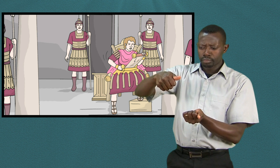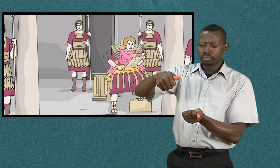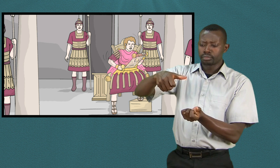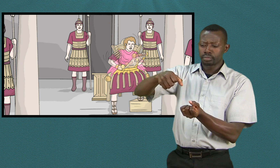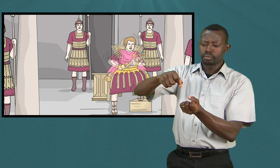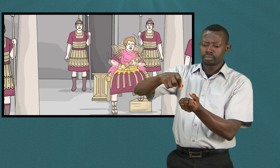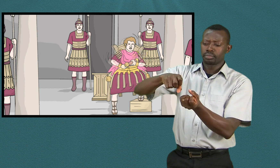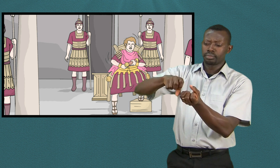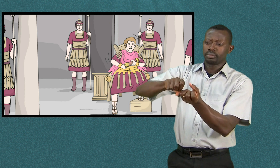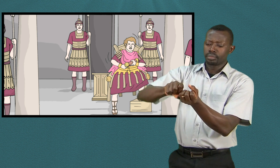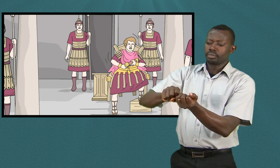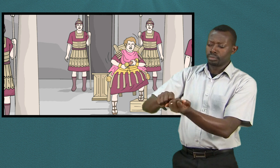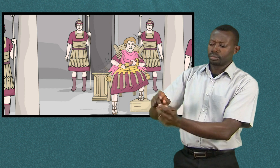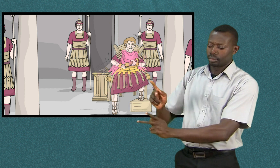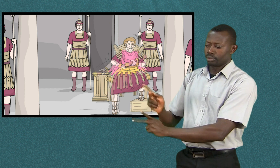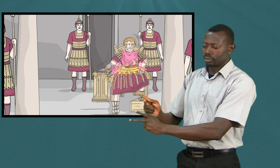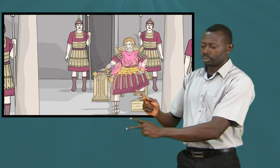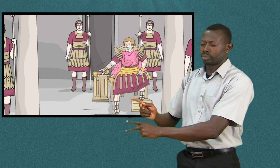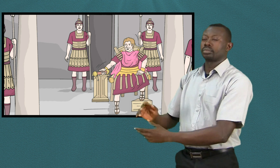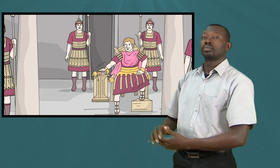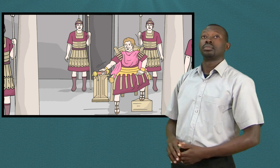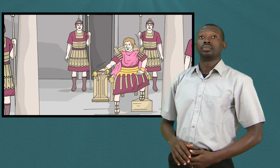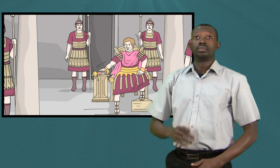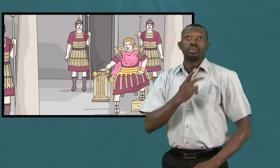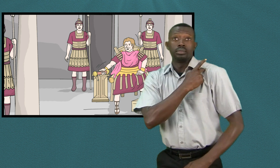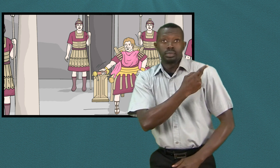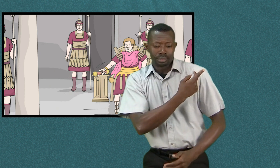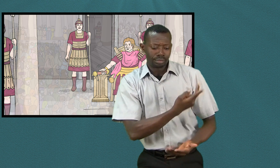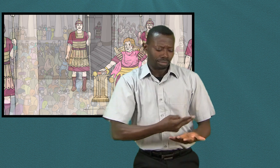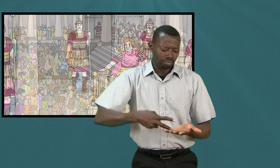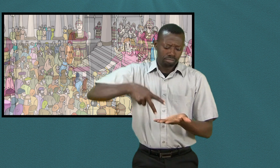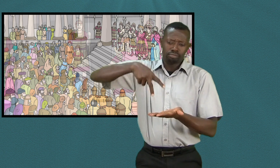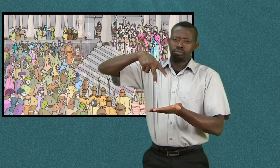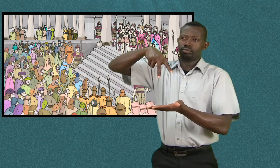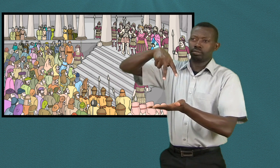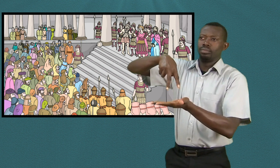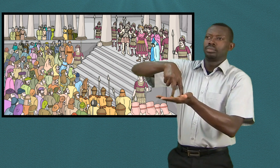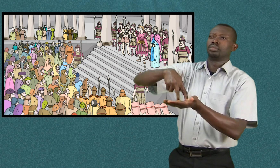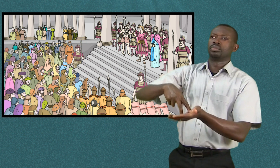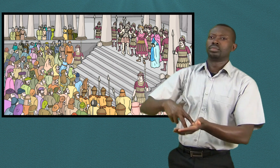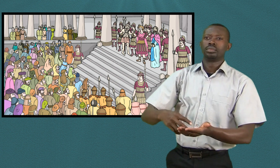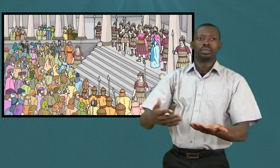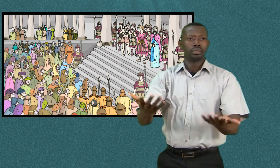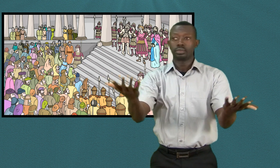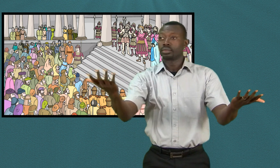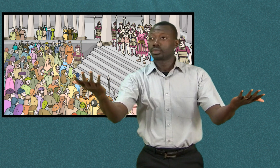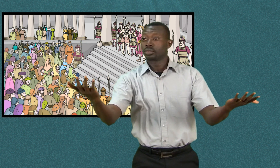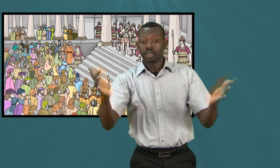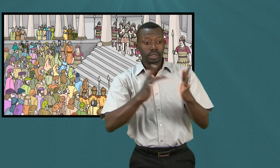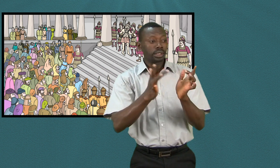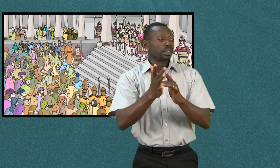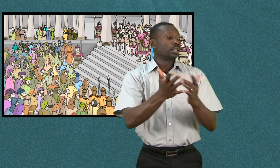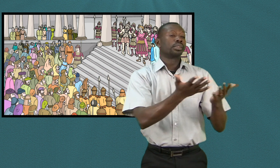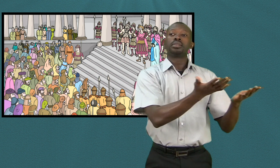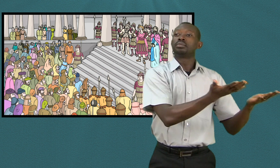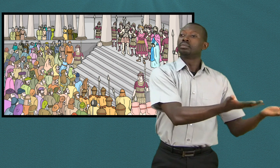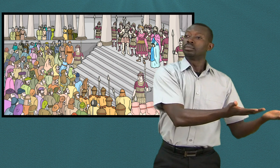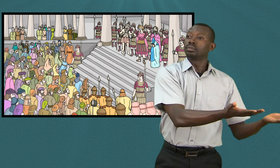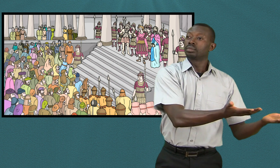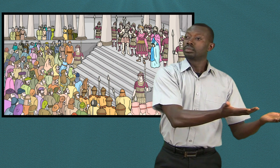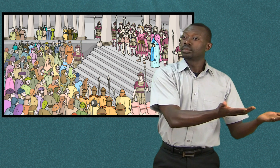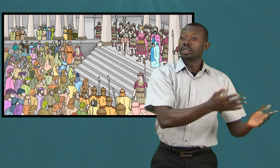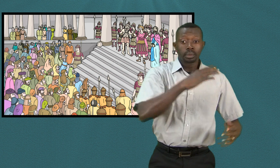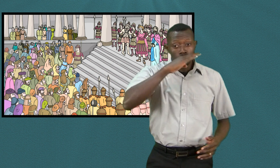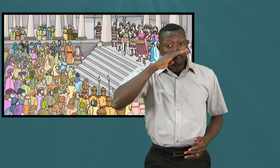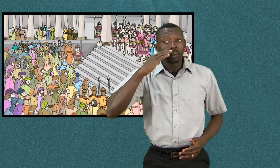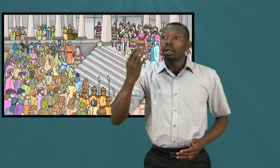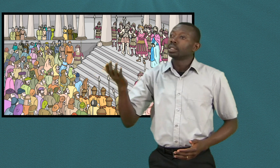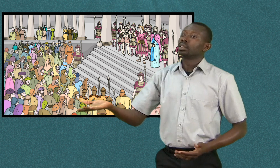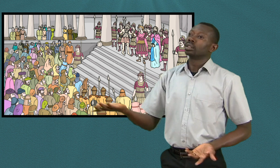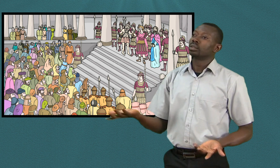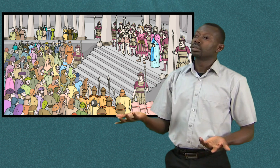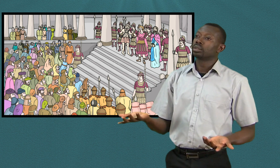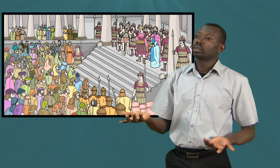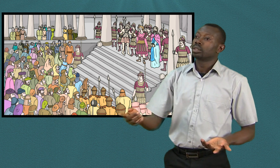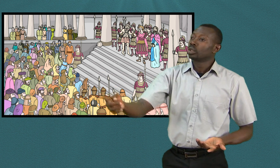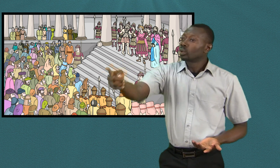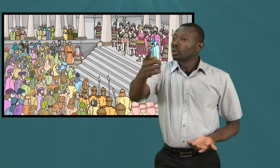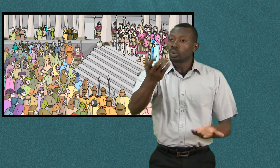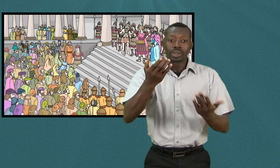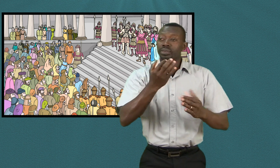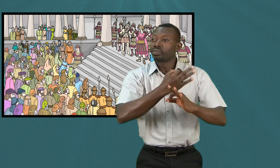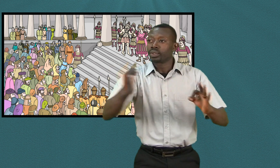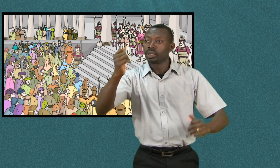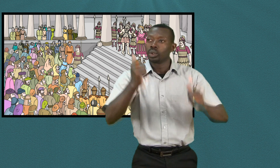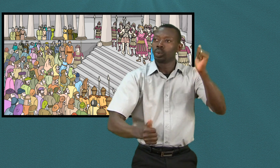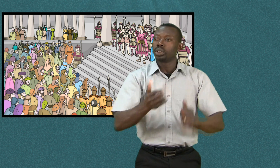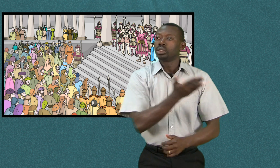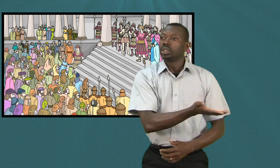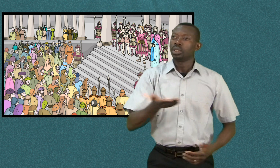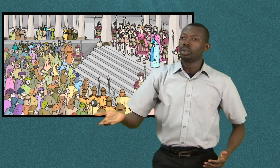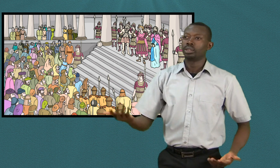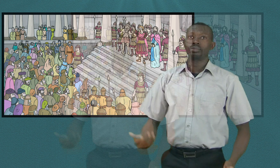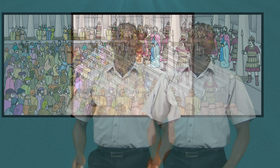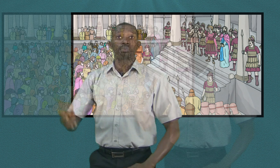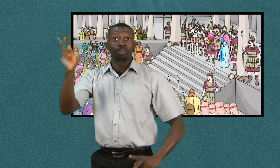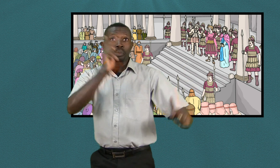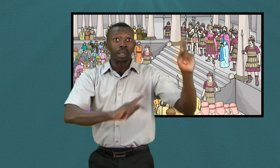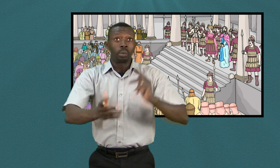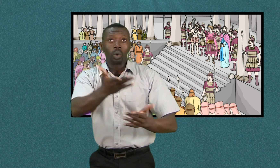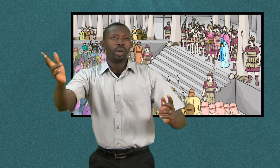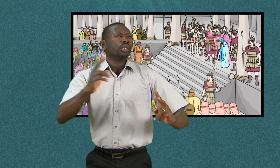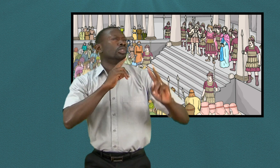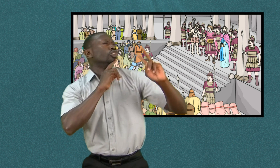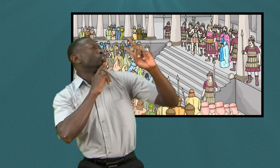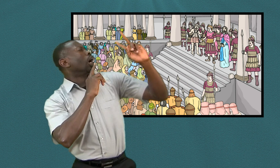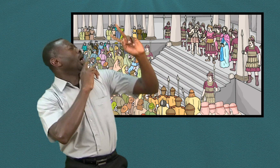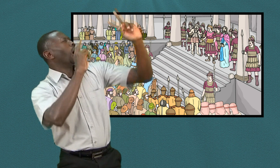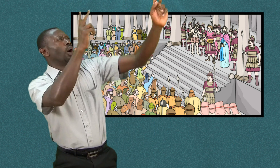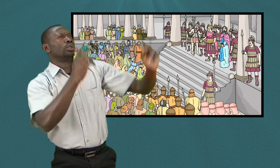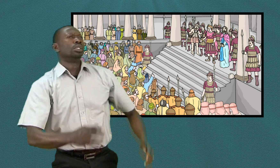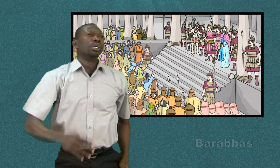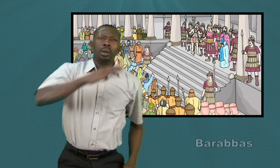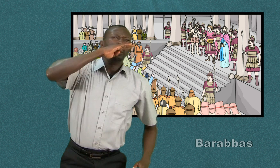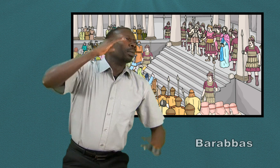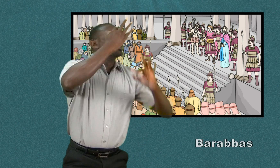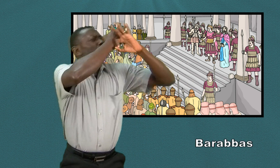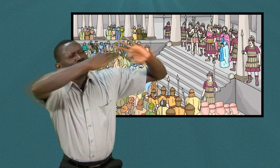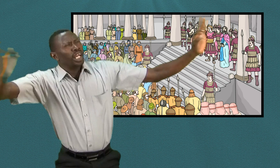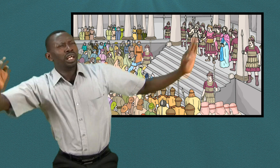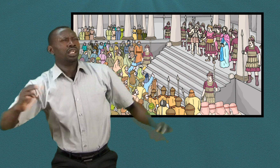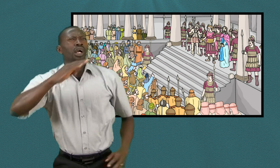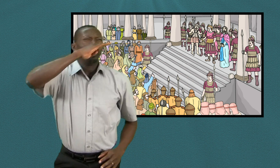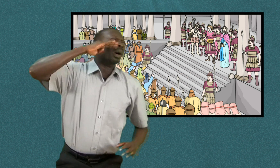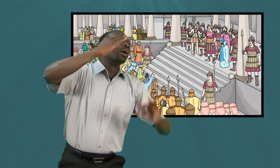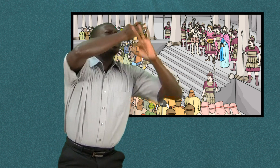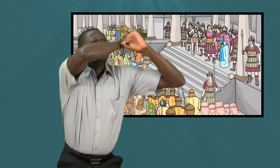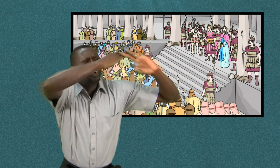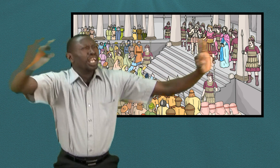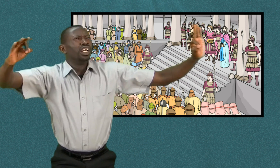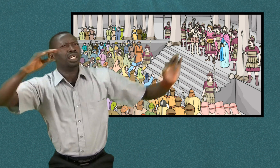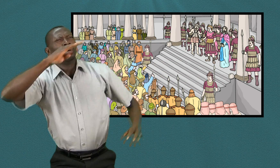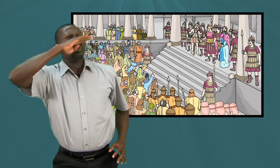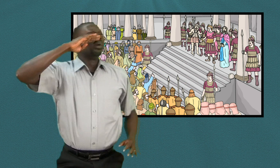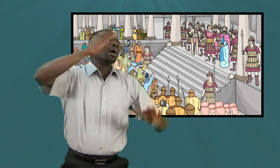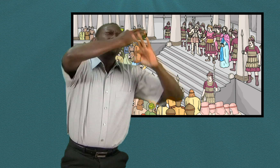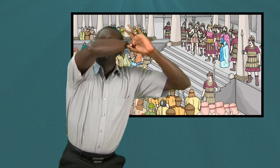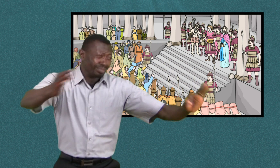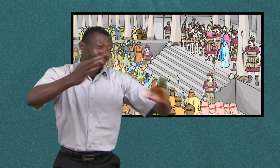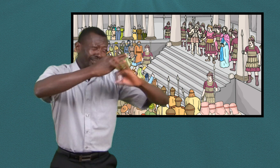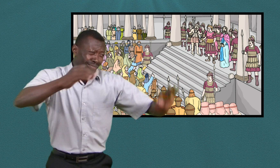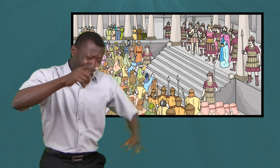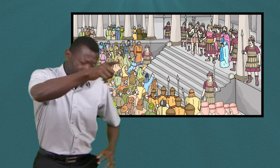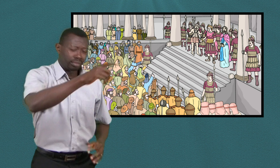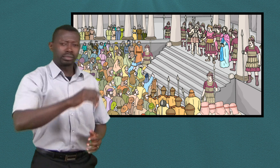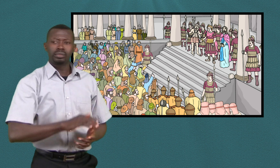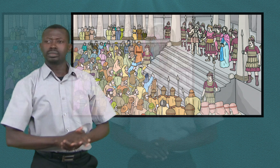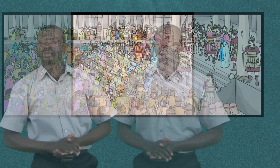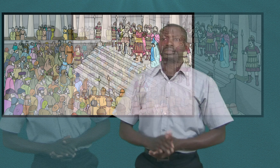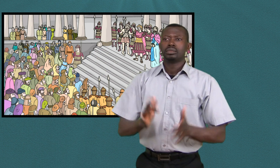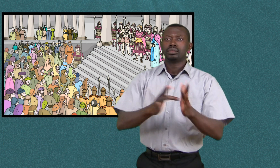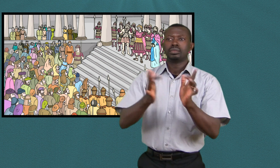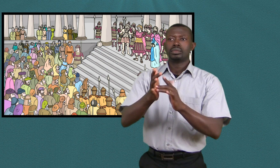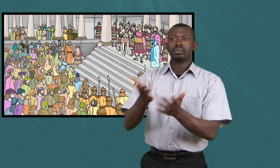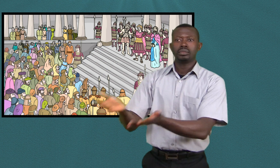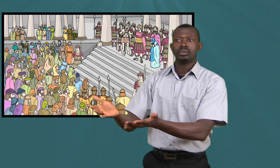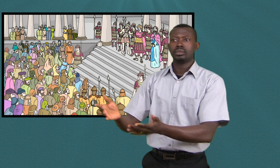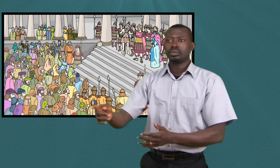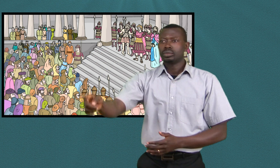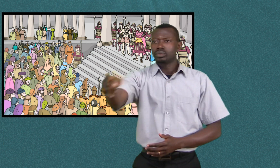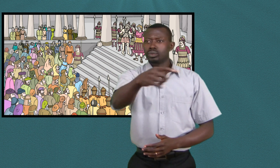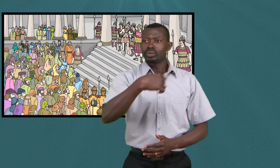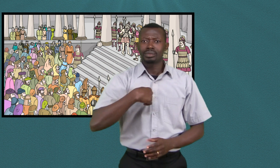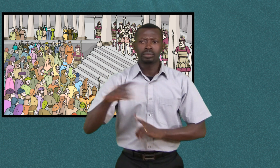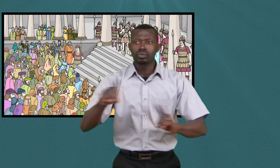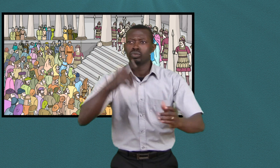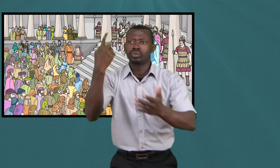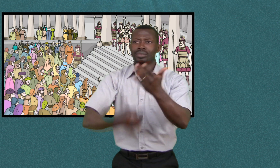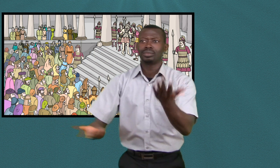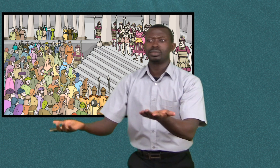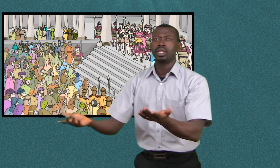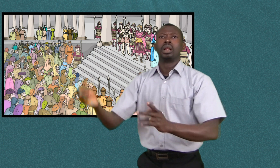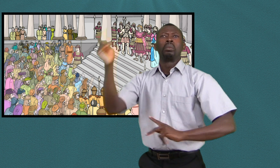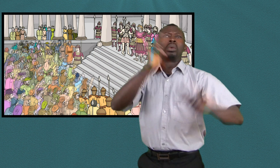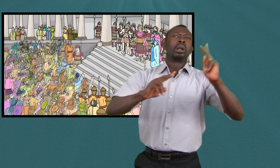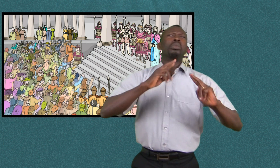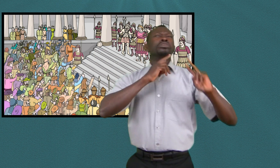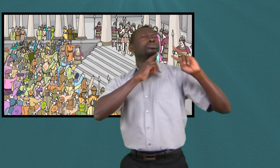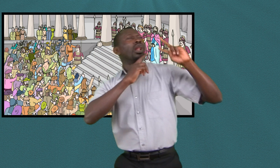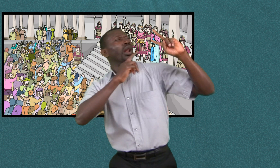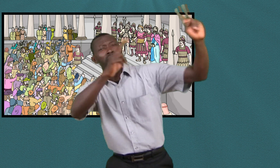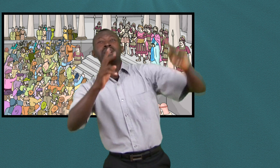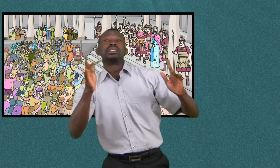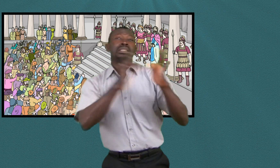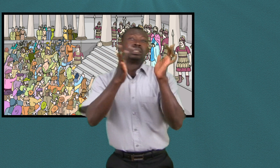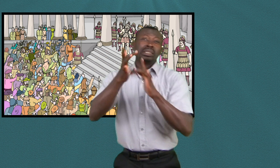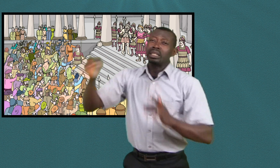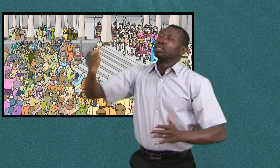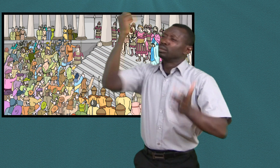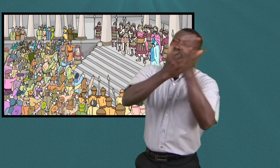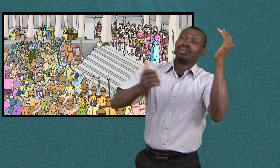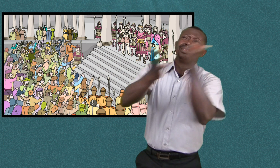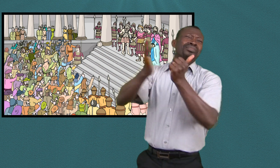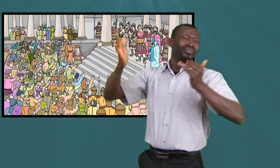“Barabbas,” they replied. “What then should I do with Jesus who is called Christ?” Pilate asked.